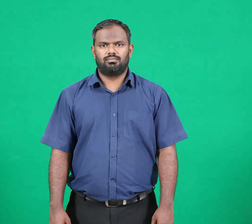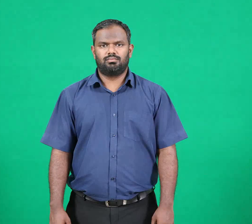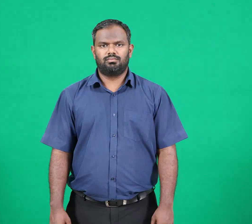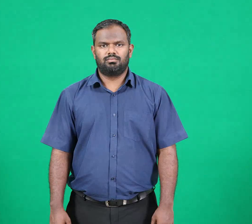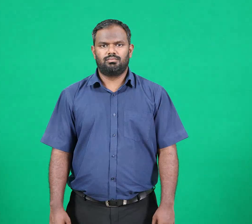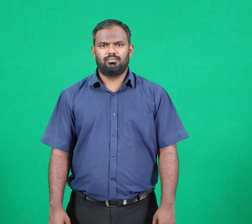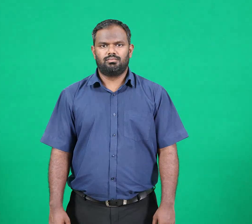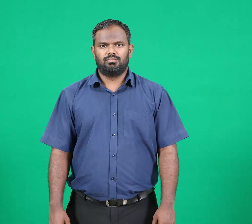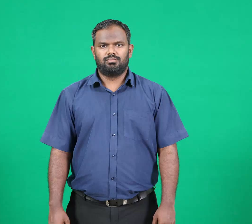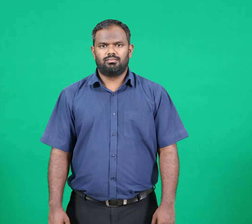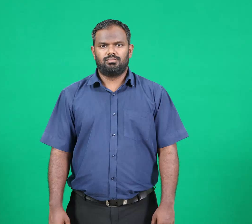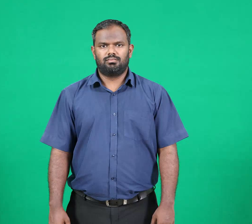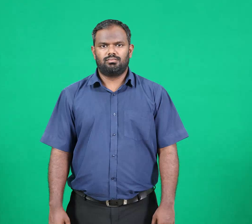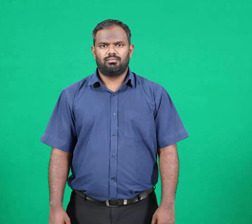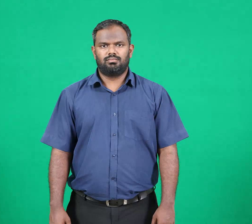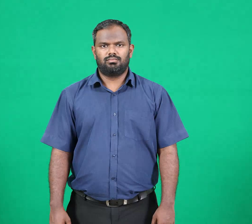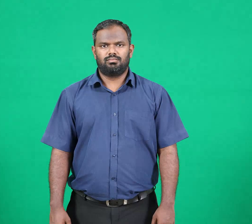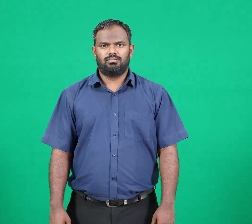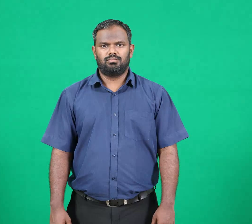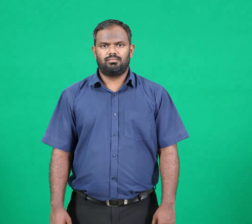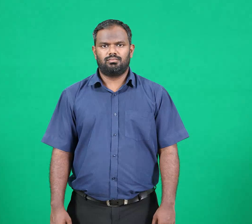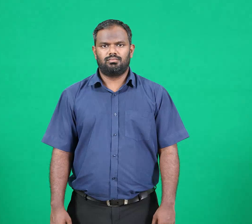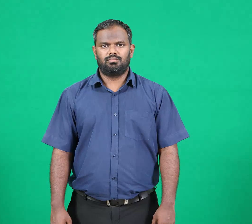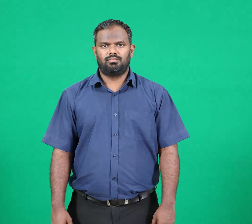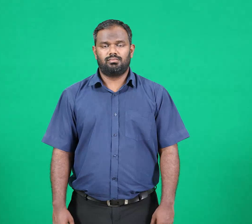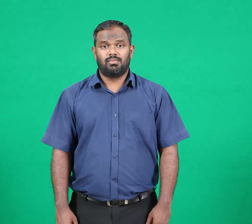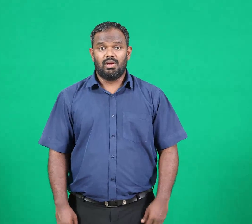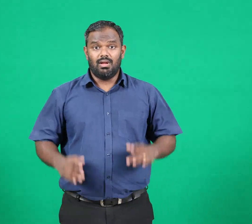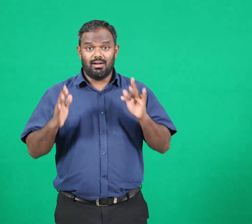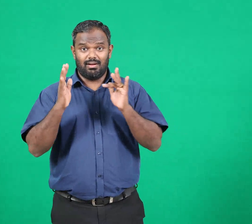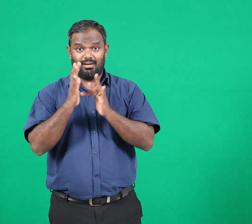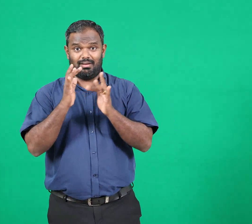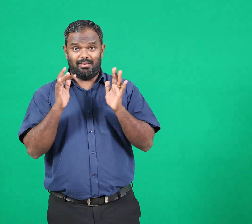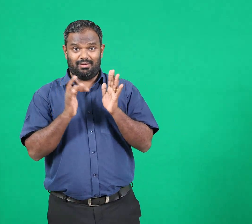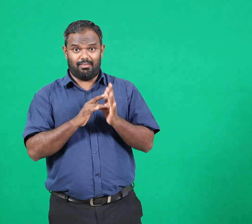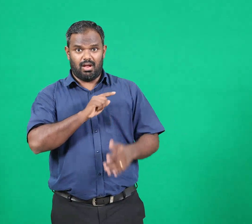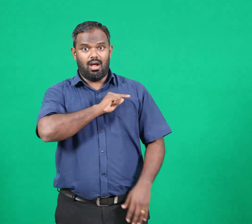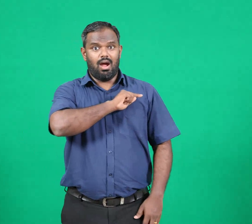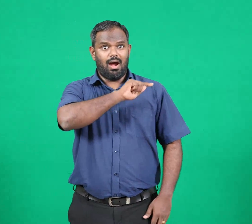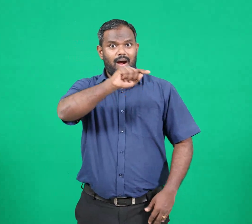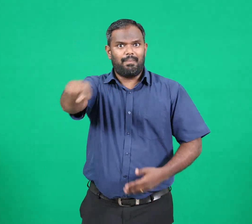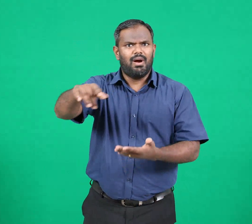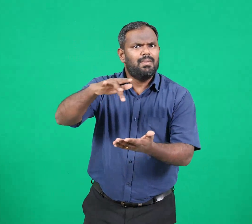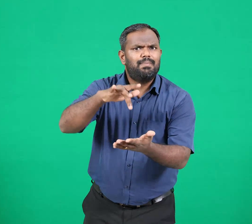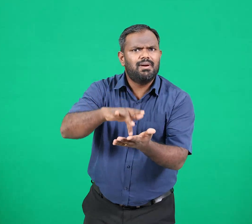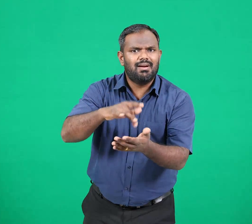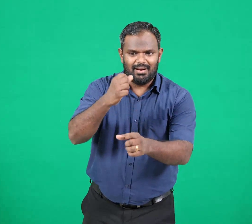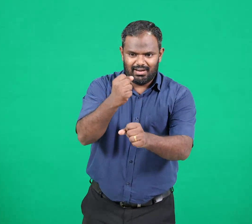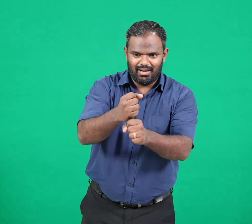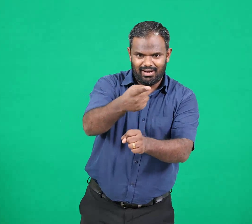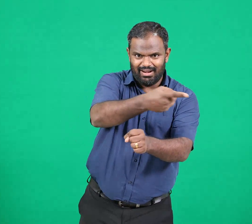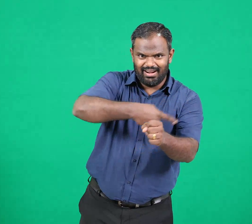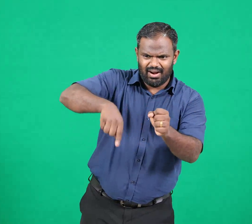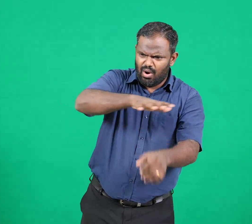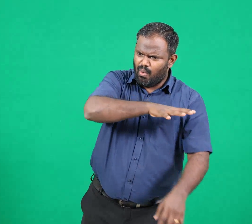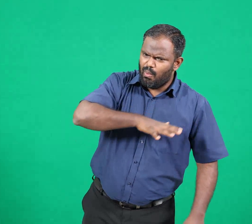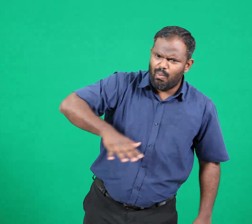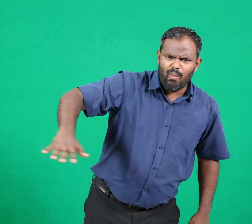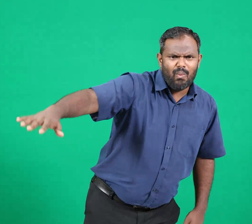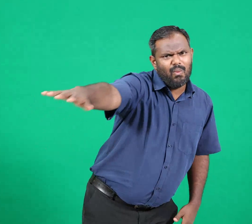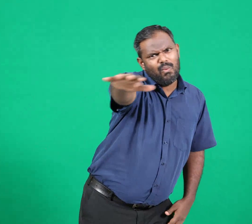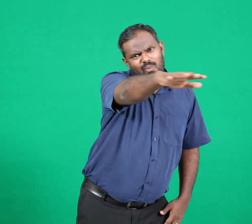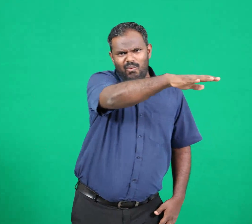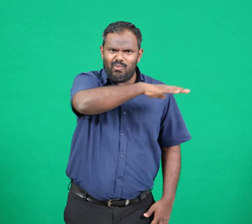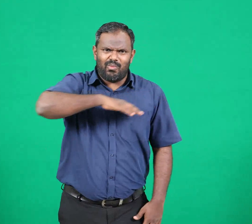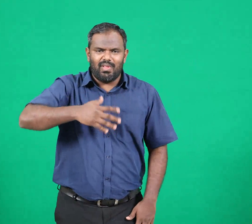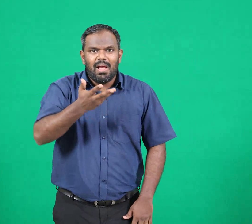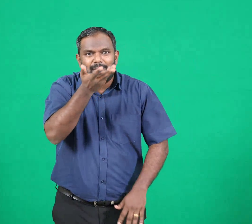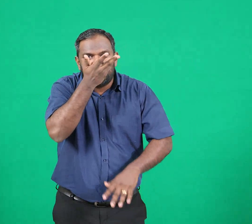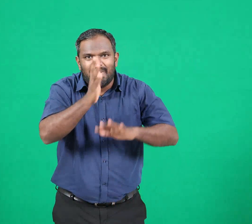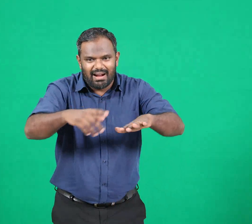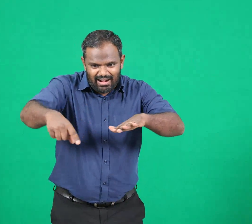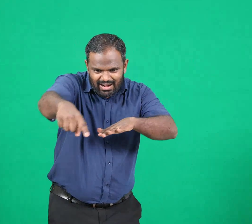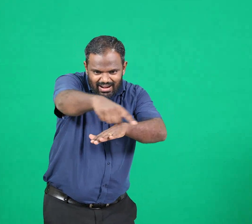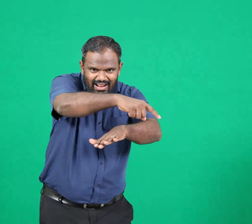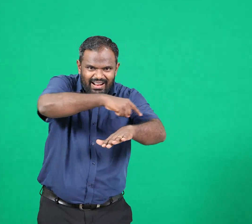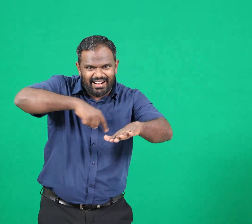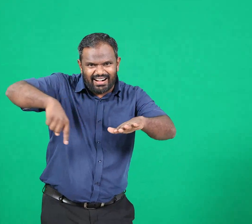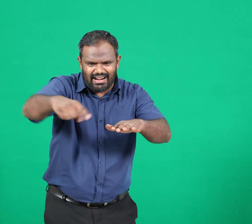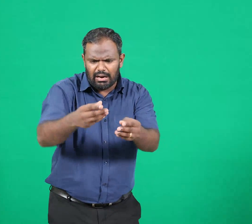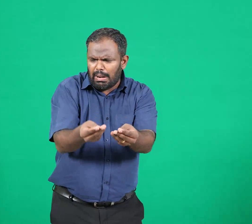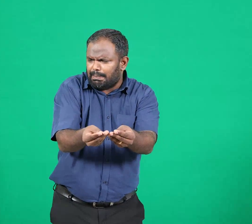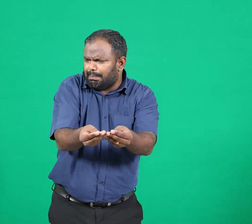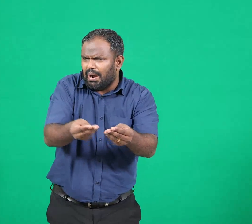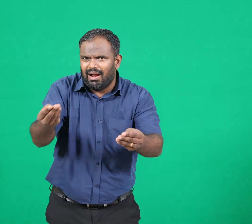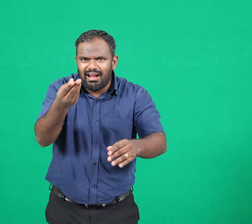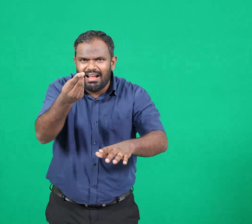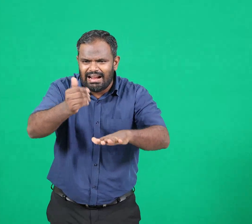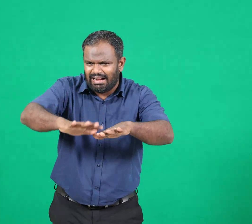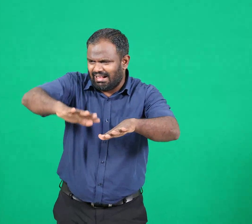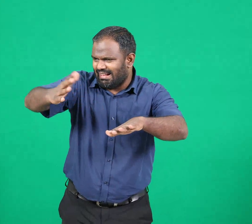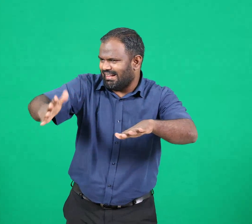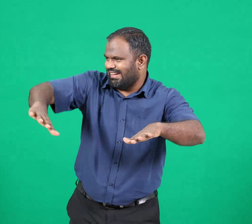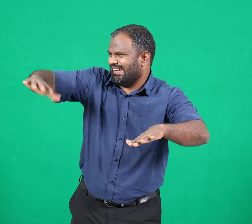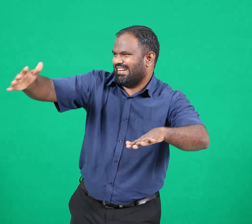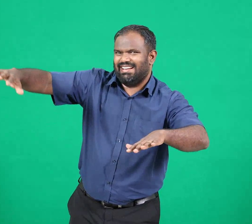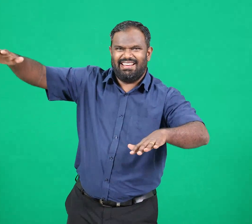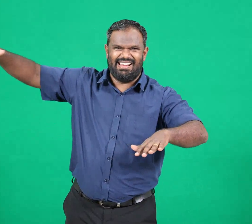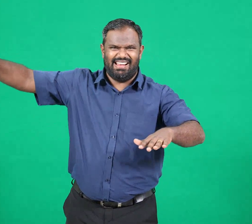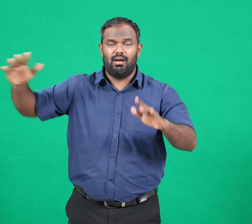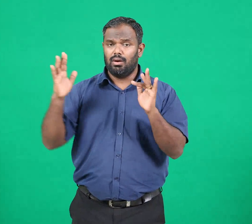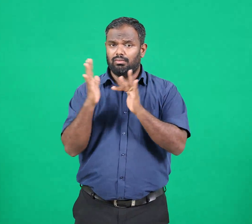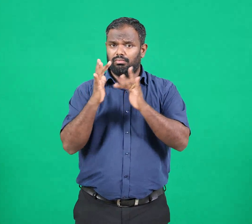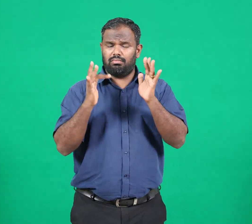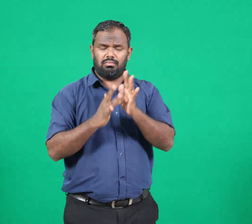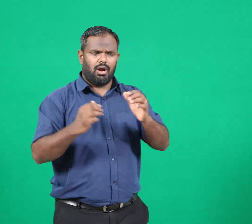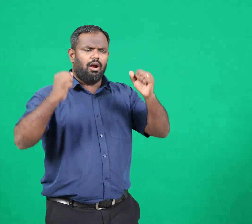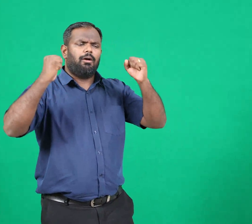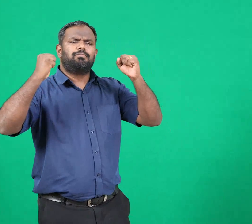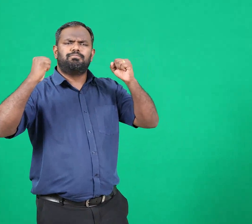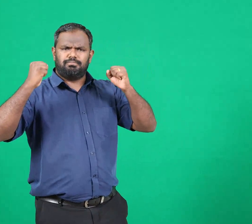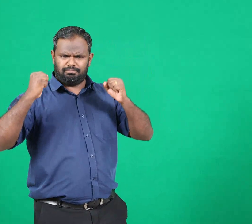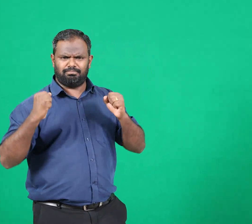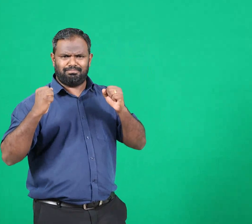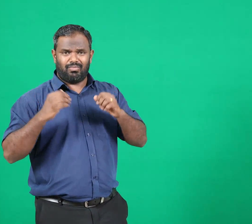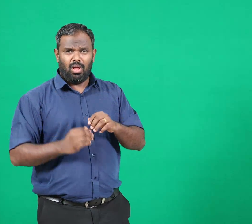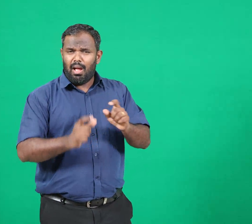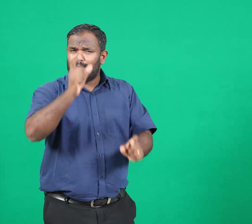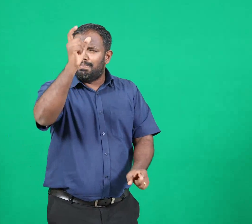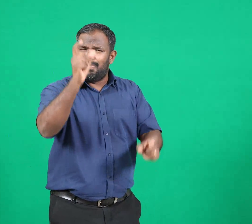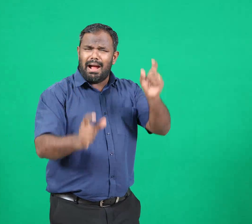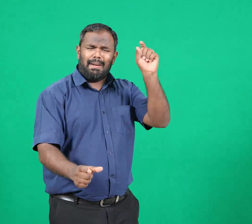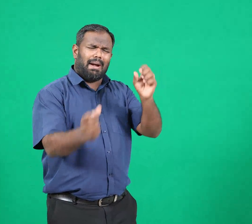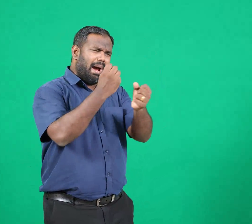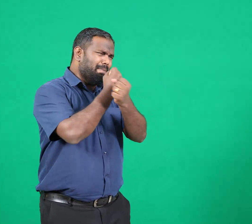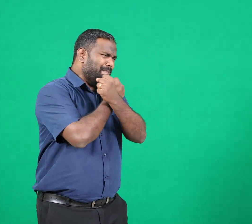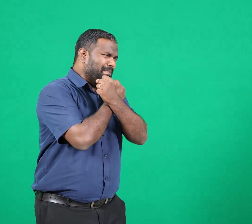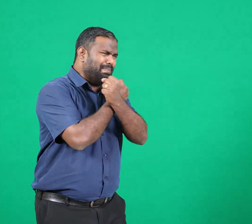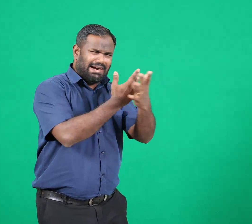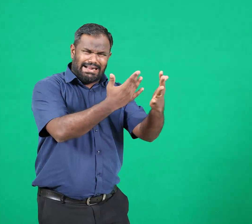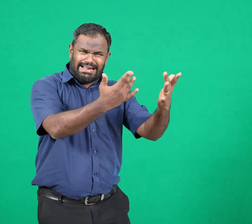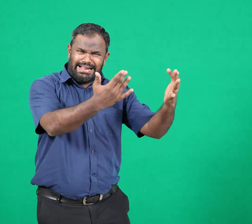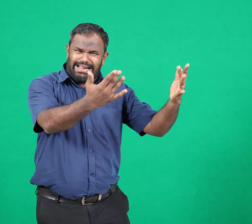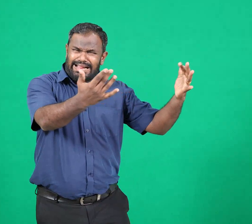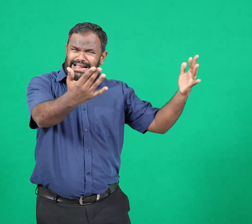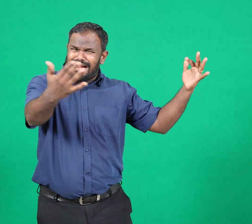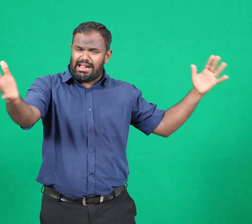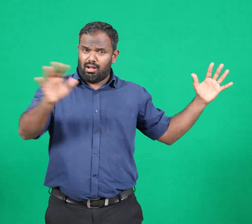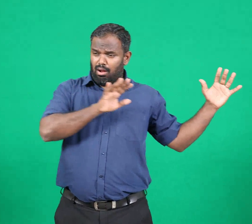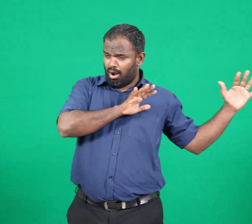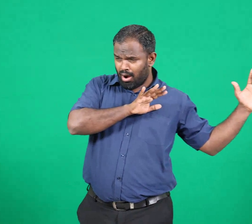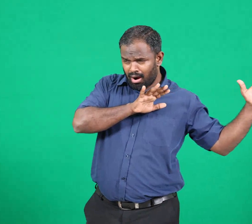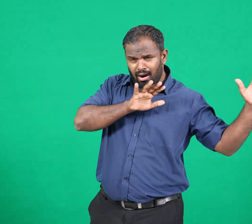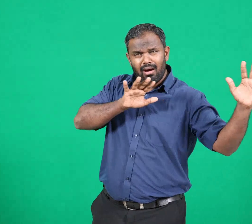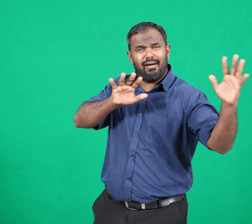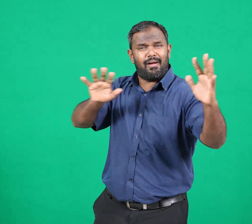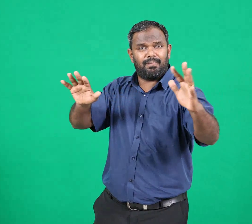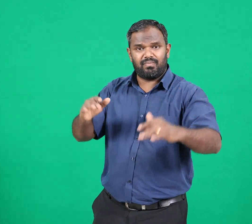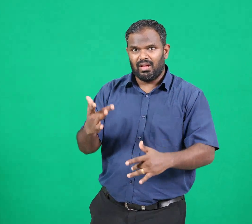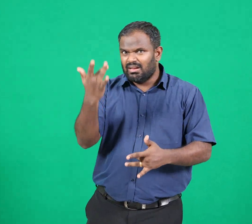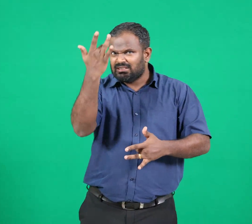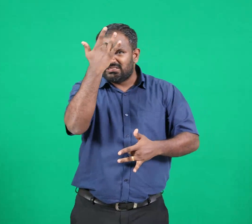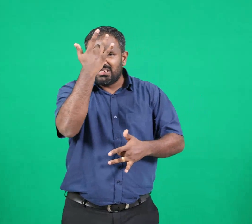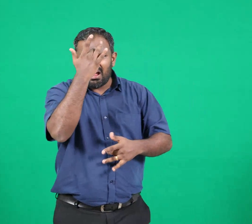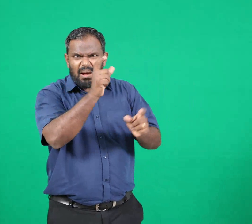Moving on from there, Jesus went along the Sea of Galilee. Then He went up on a mountain and sat down.